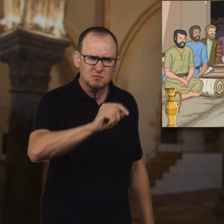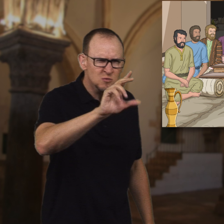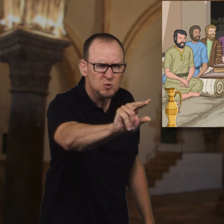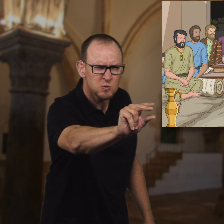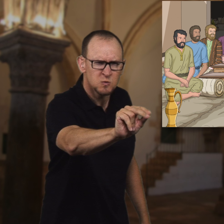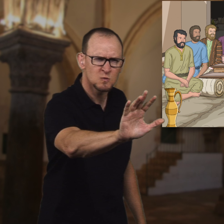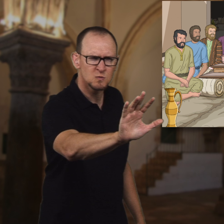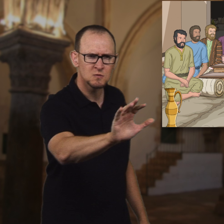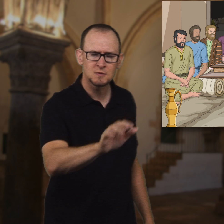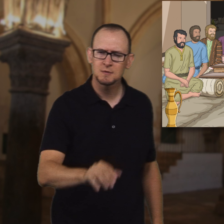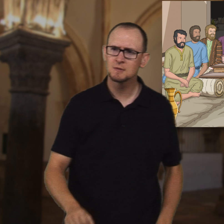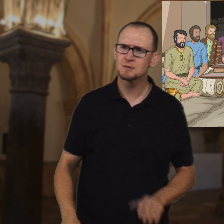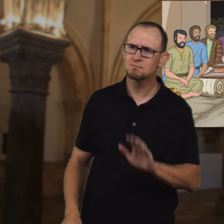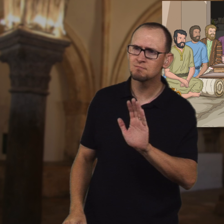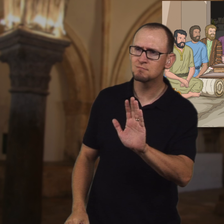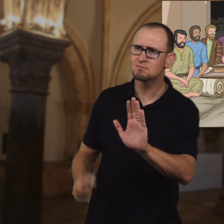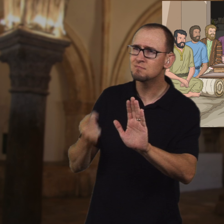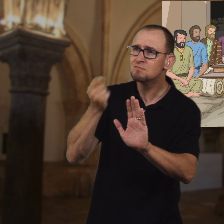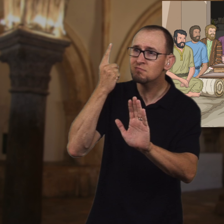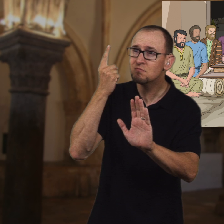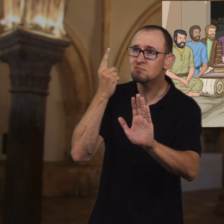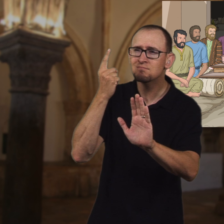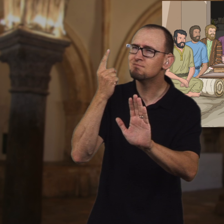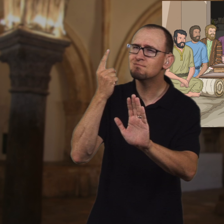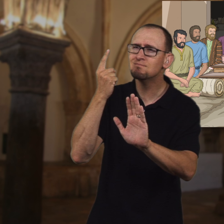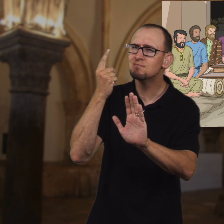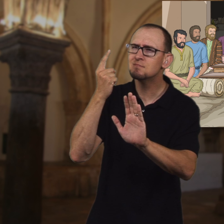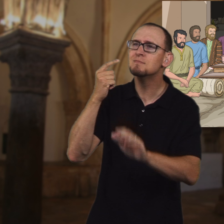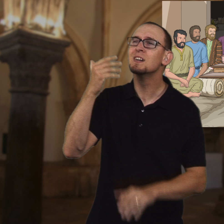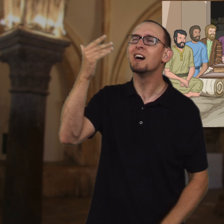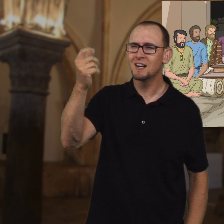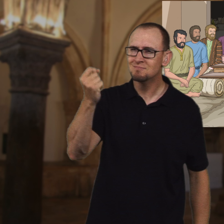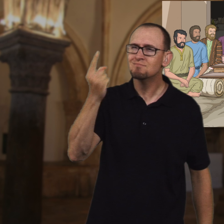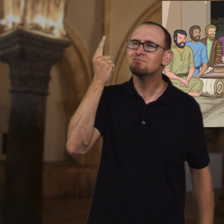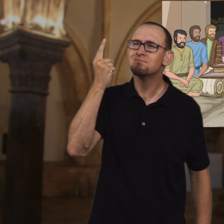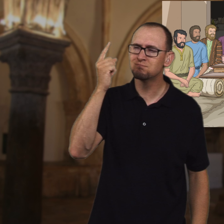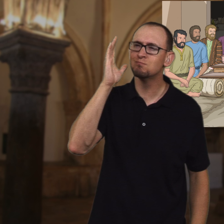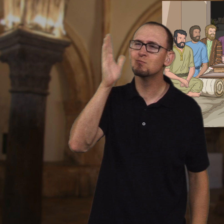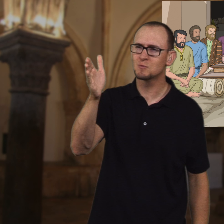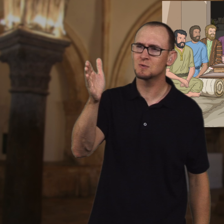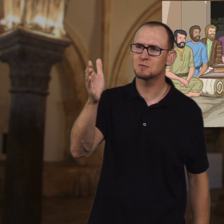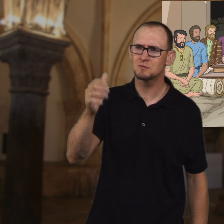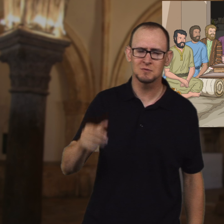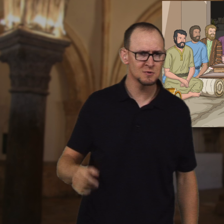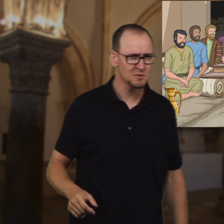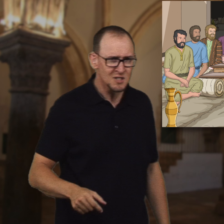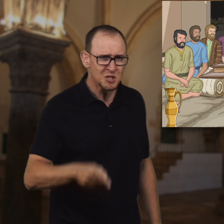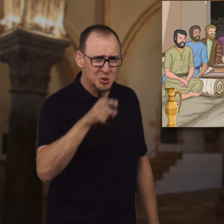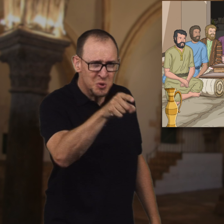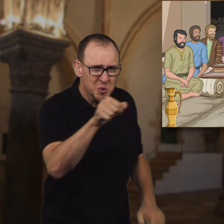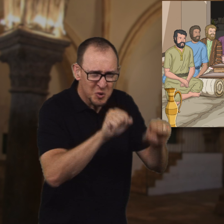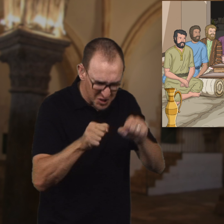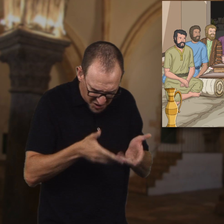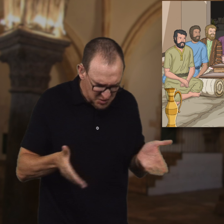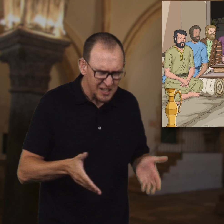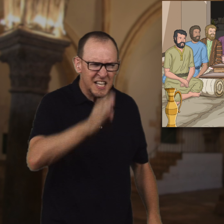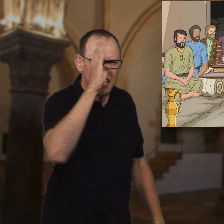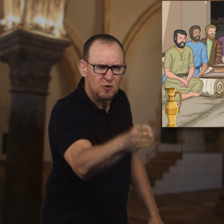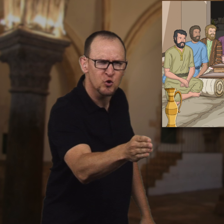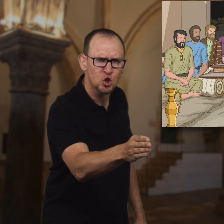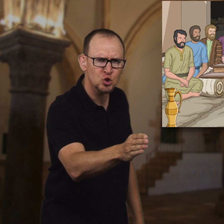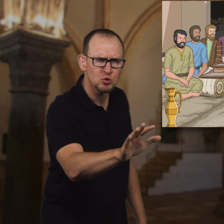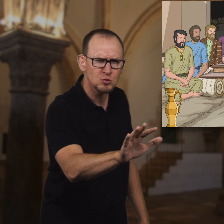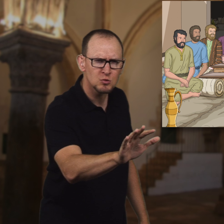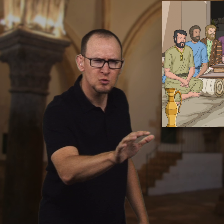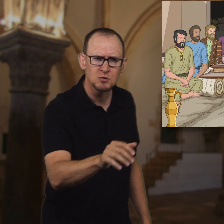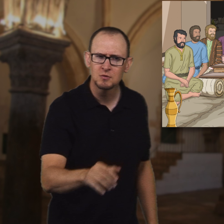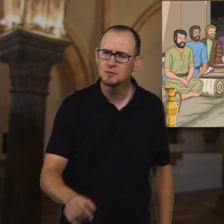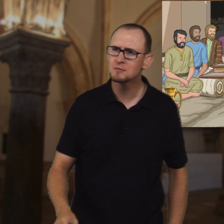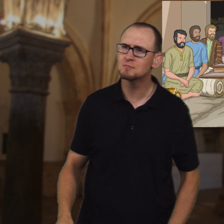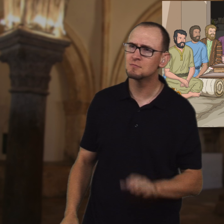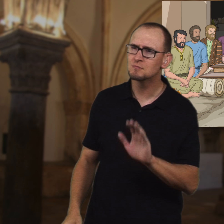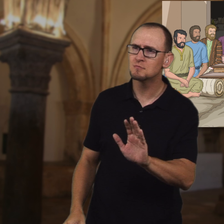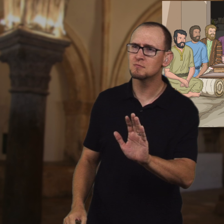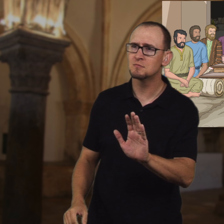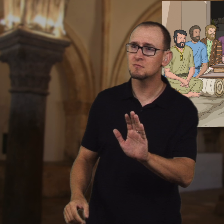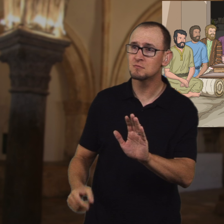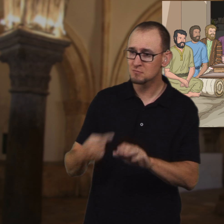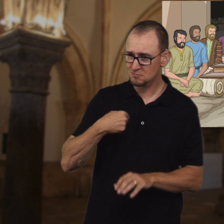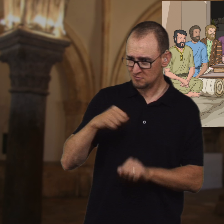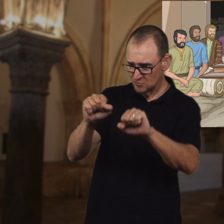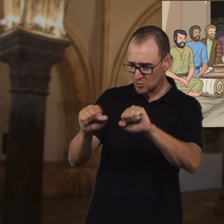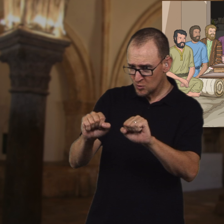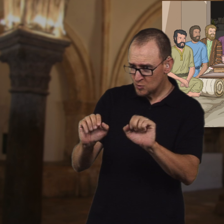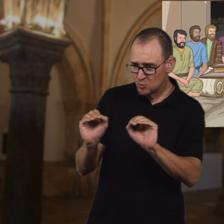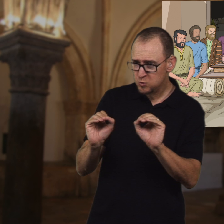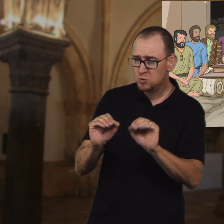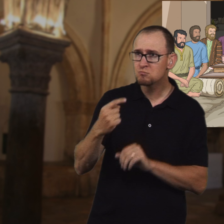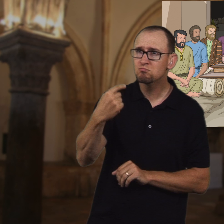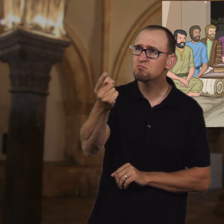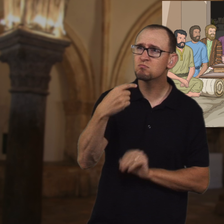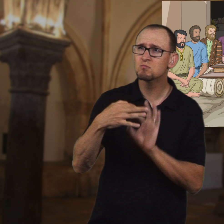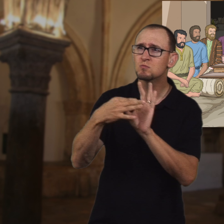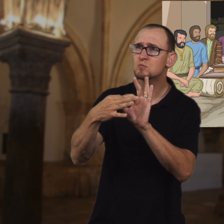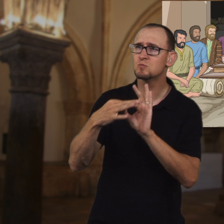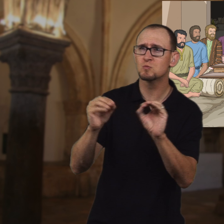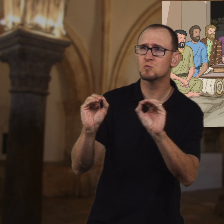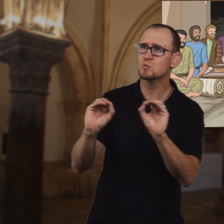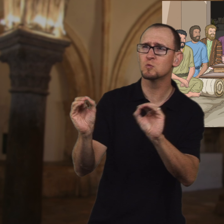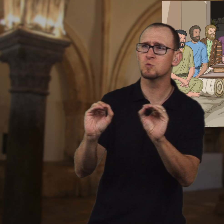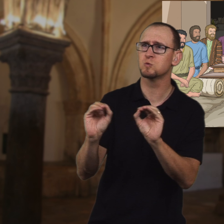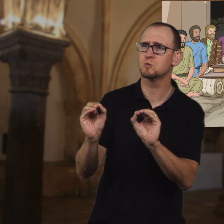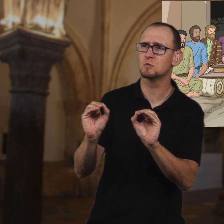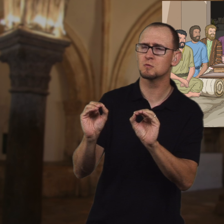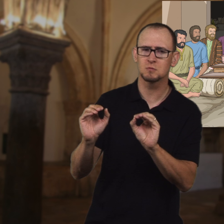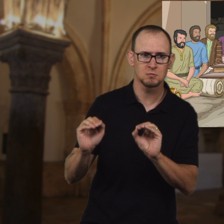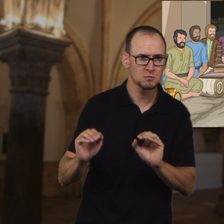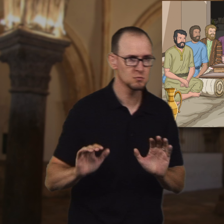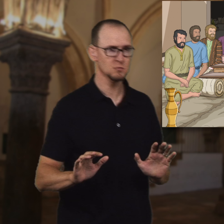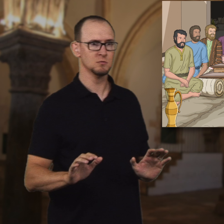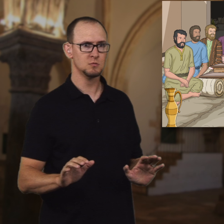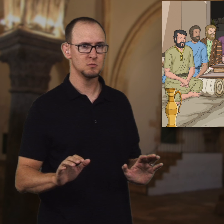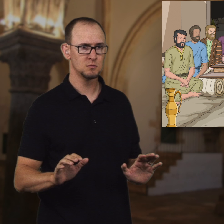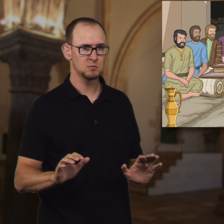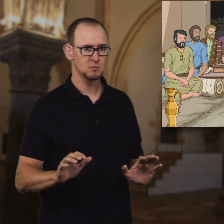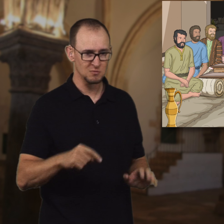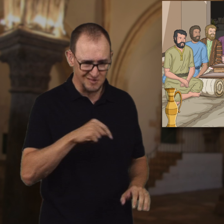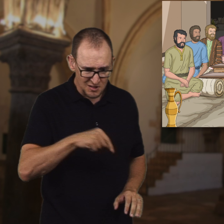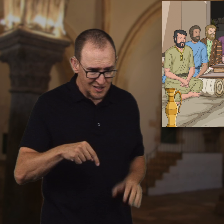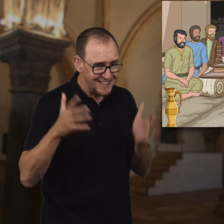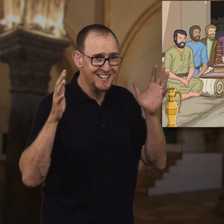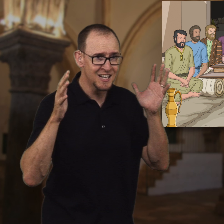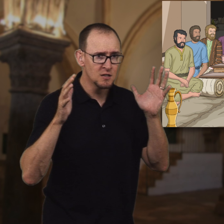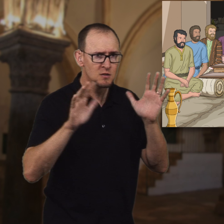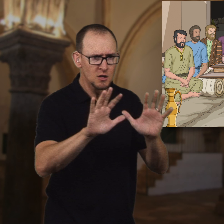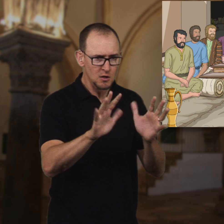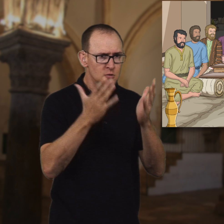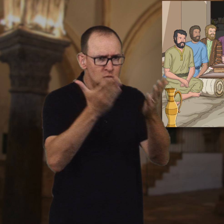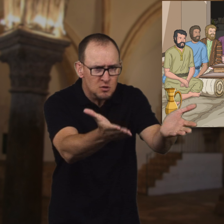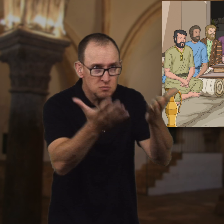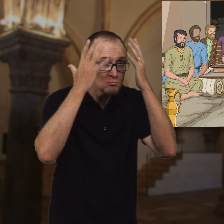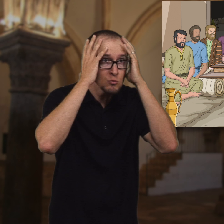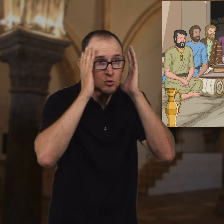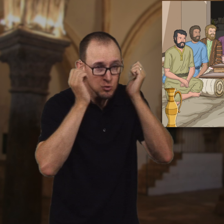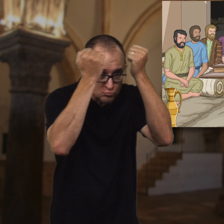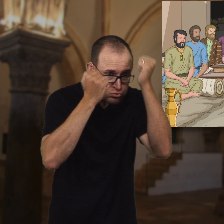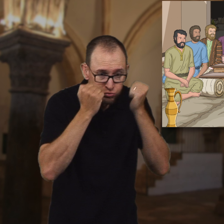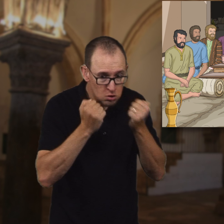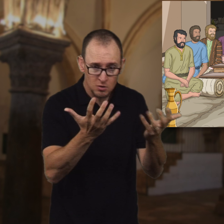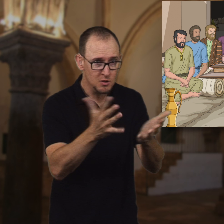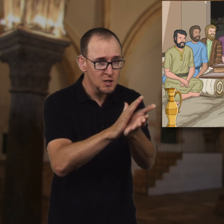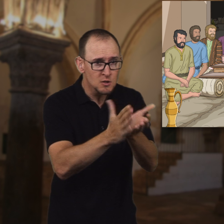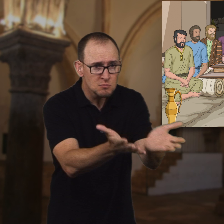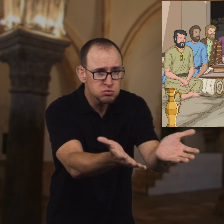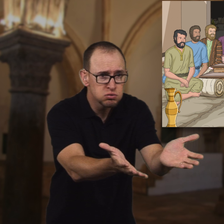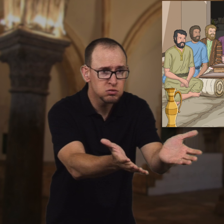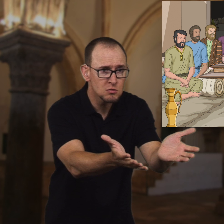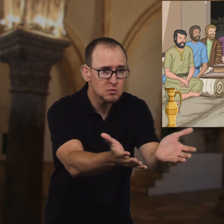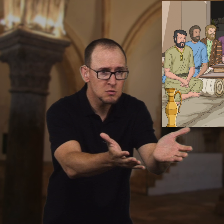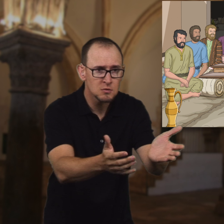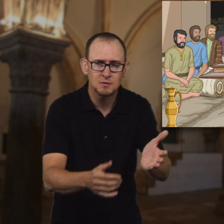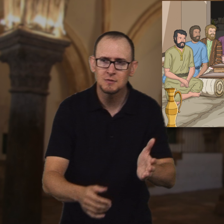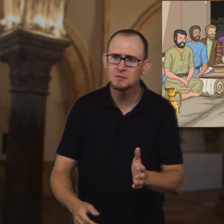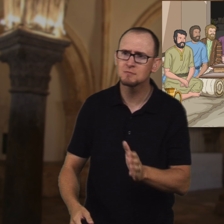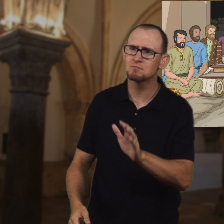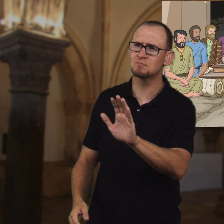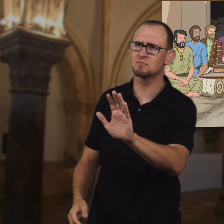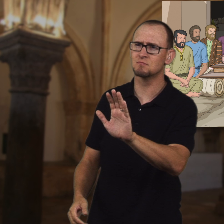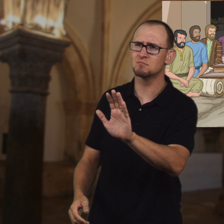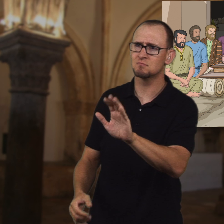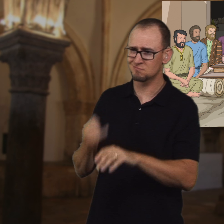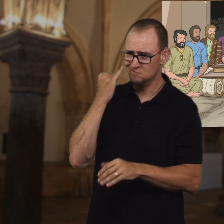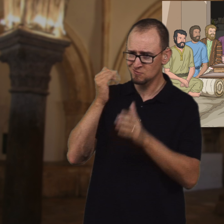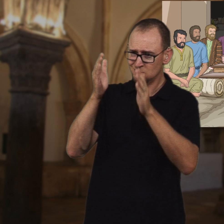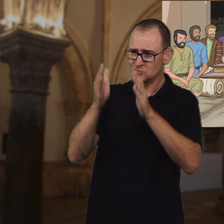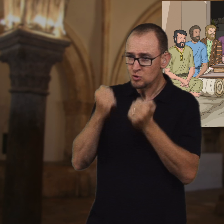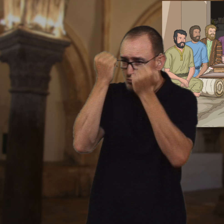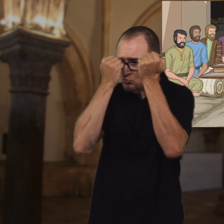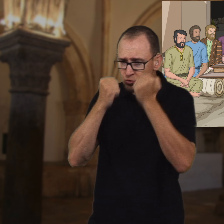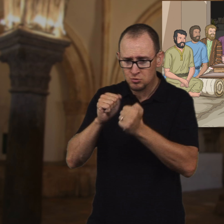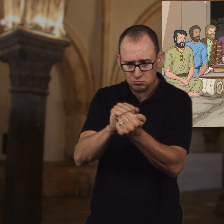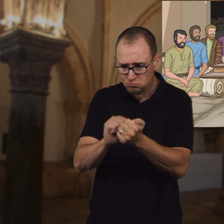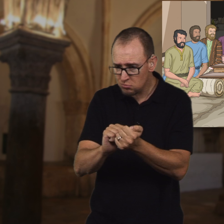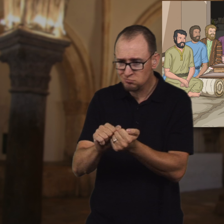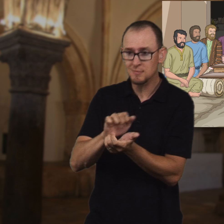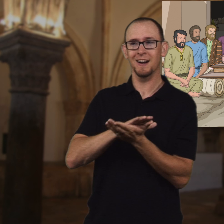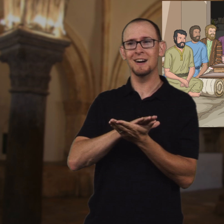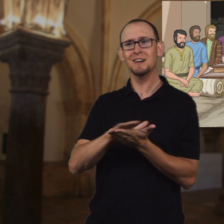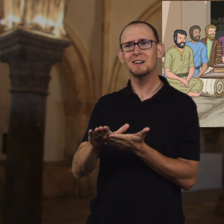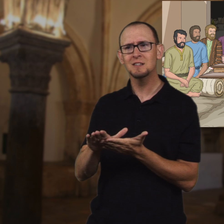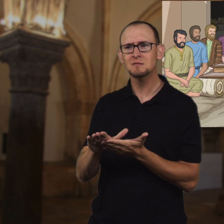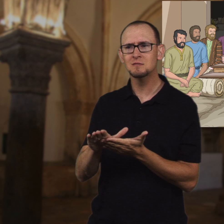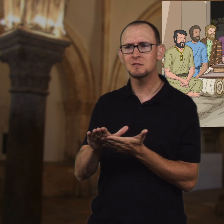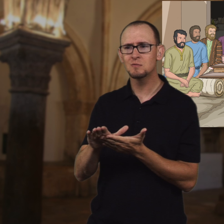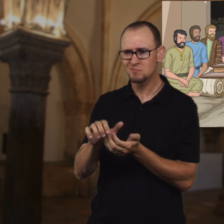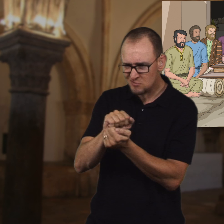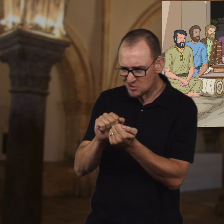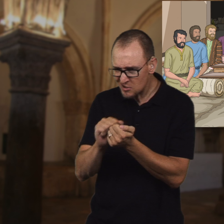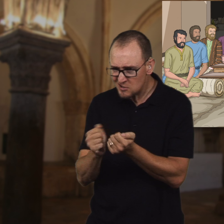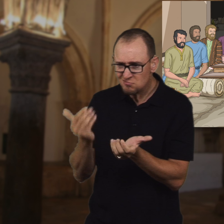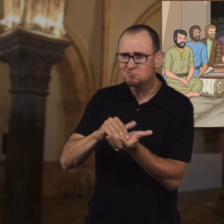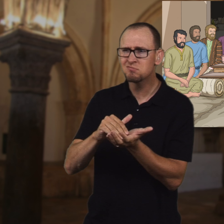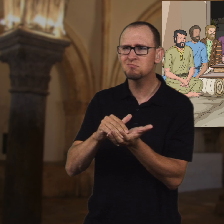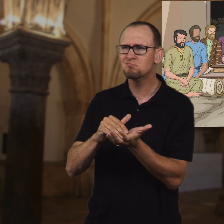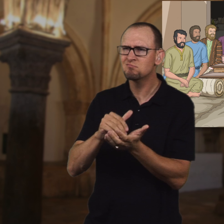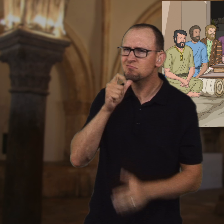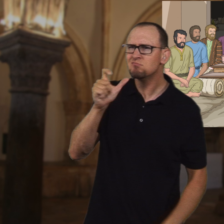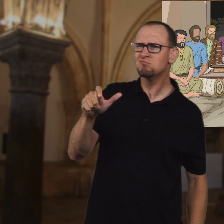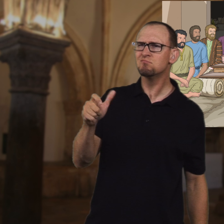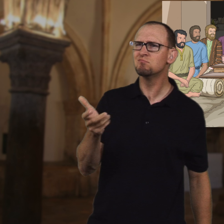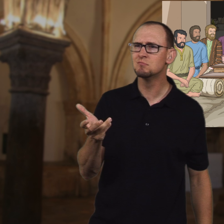Jesus replied, “You do not realize now what I am doing, but later you will understand.” “Never shall You wash my feet!” Peter told Him.